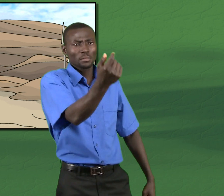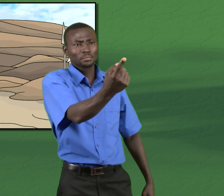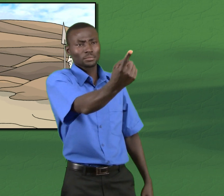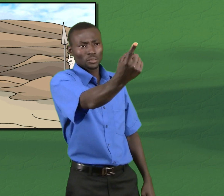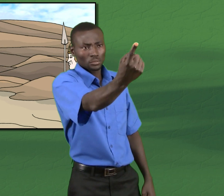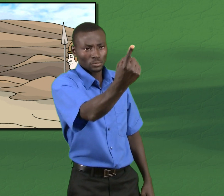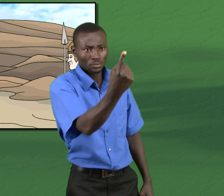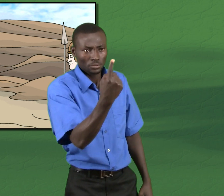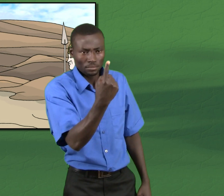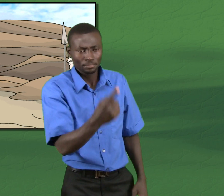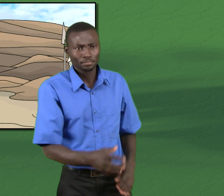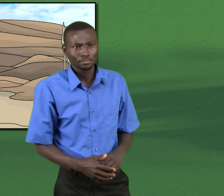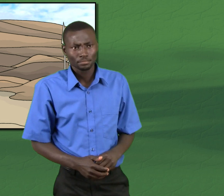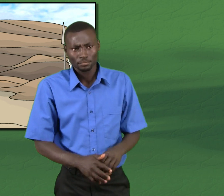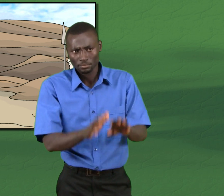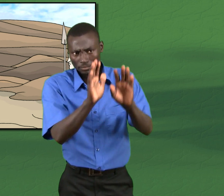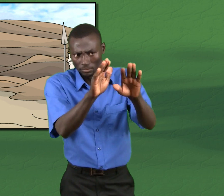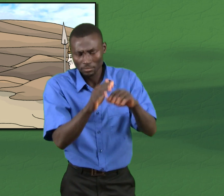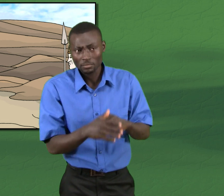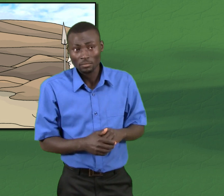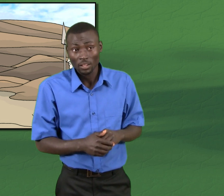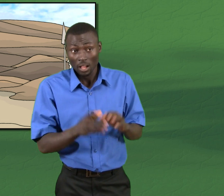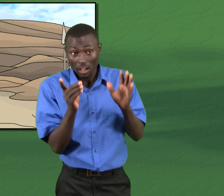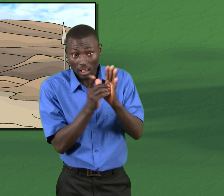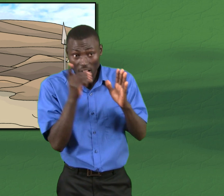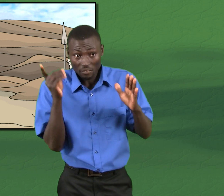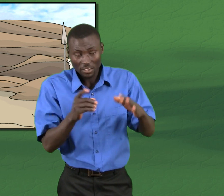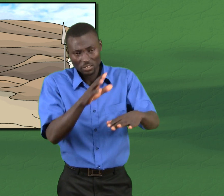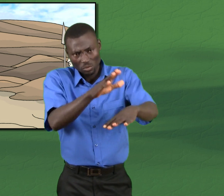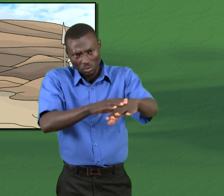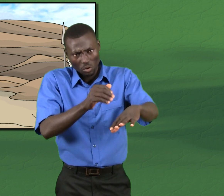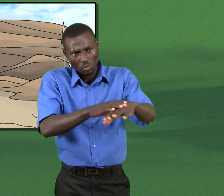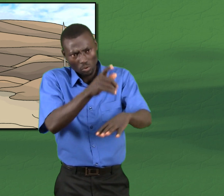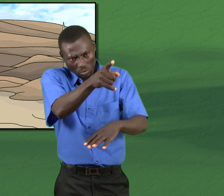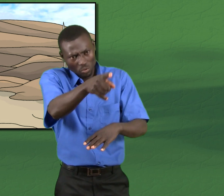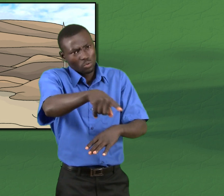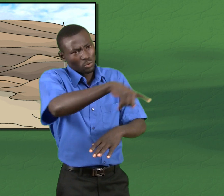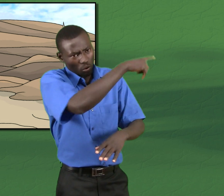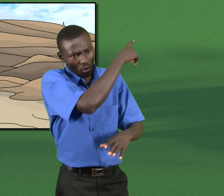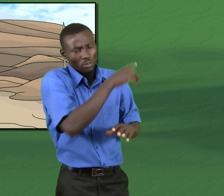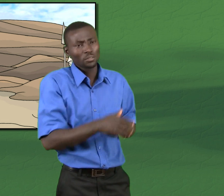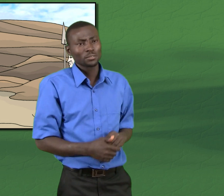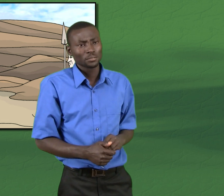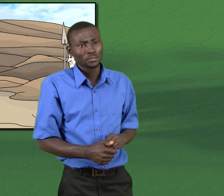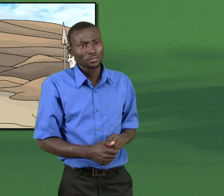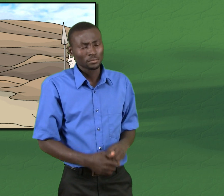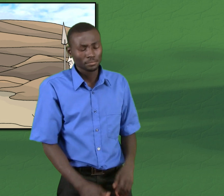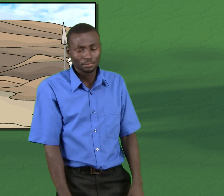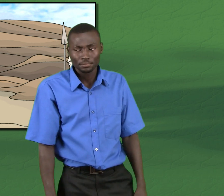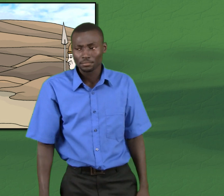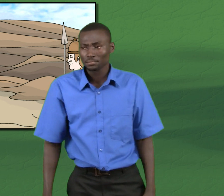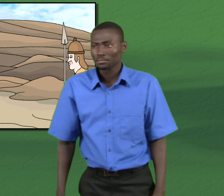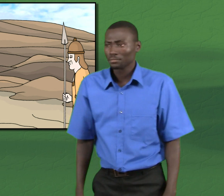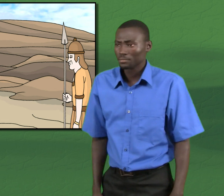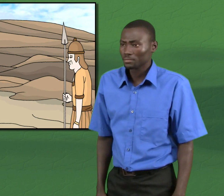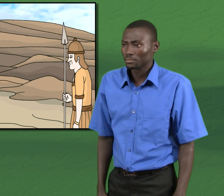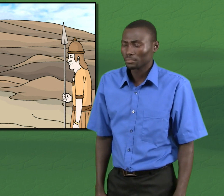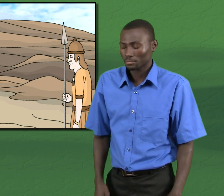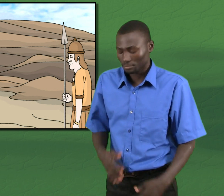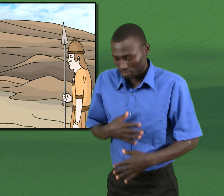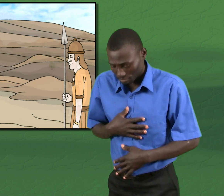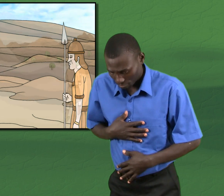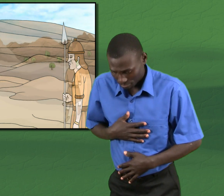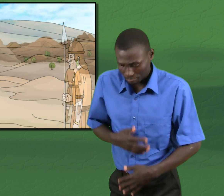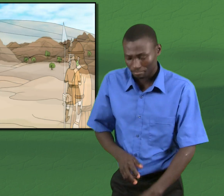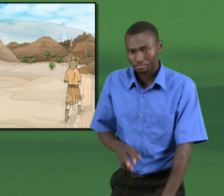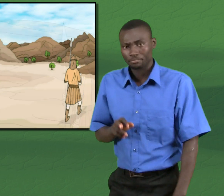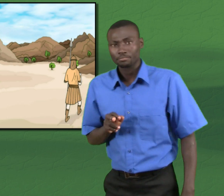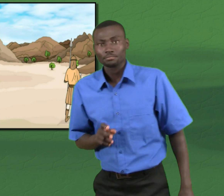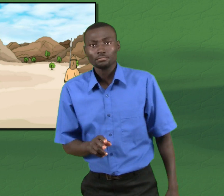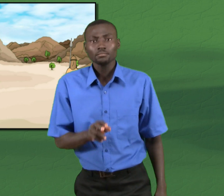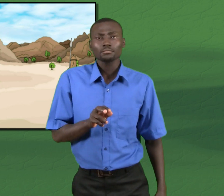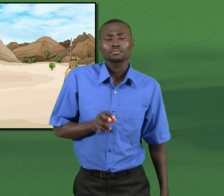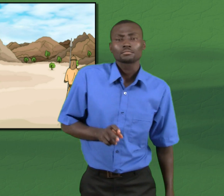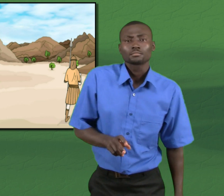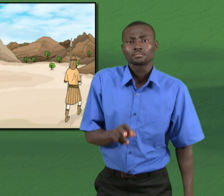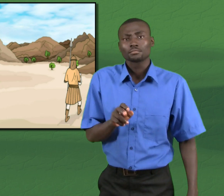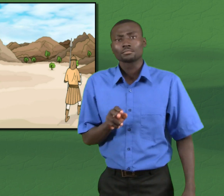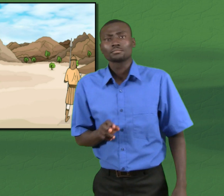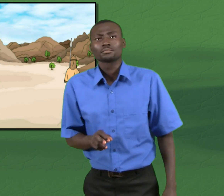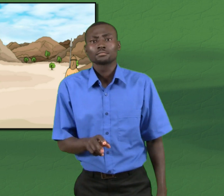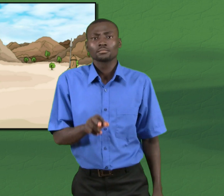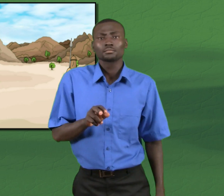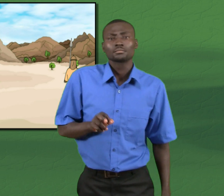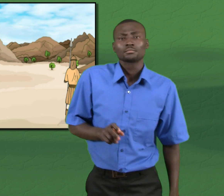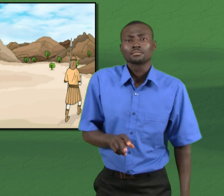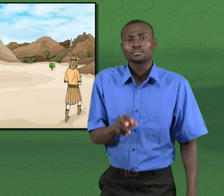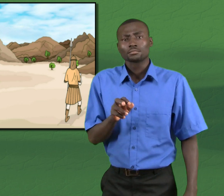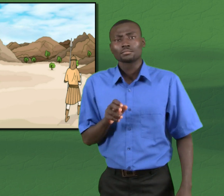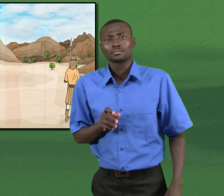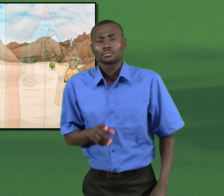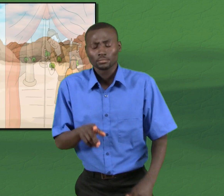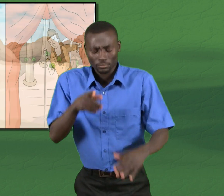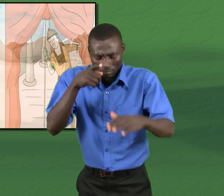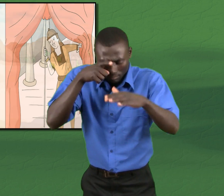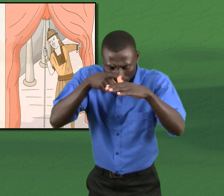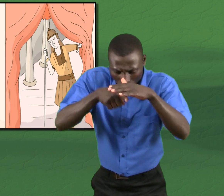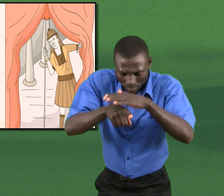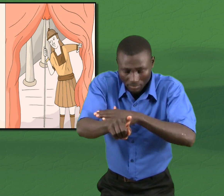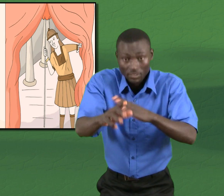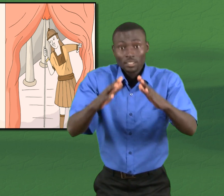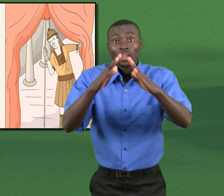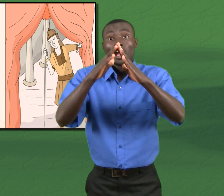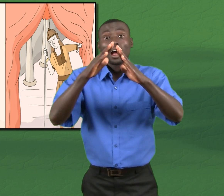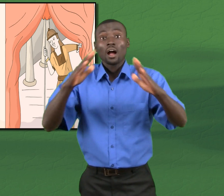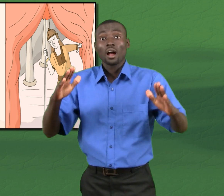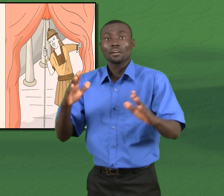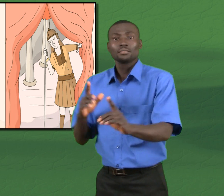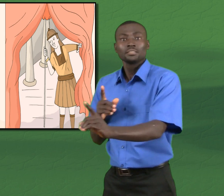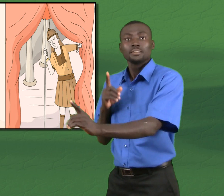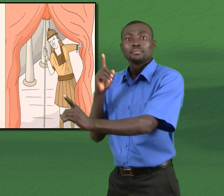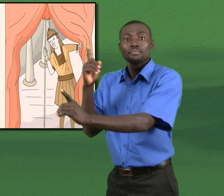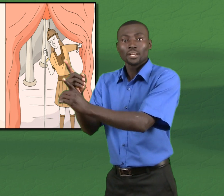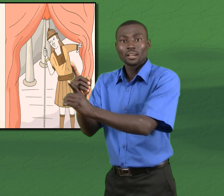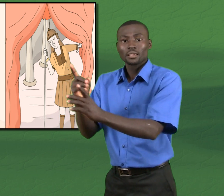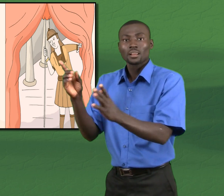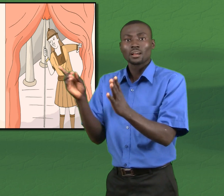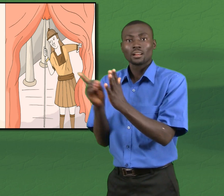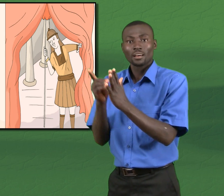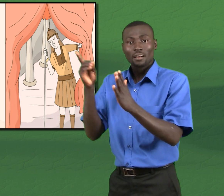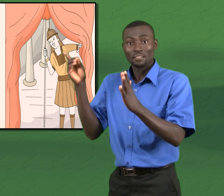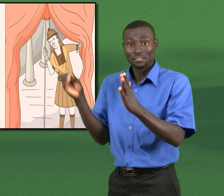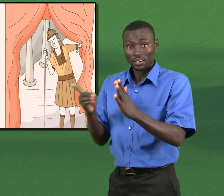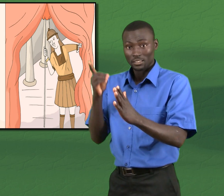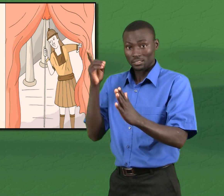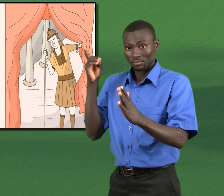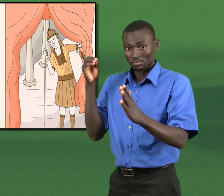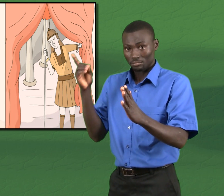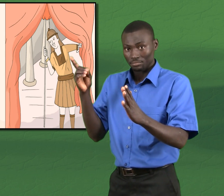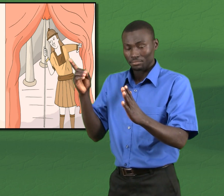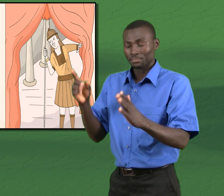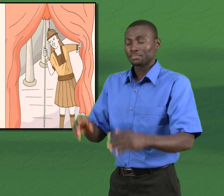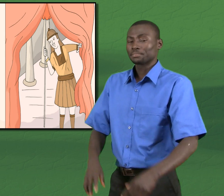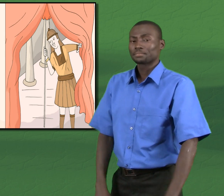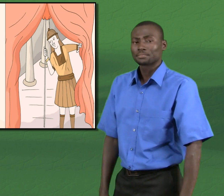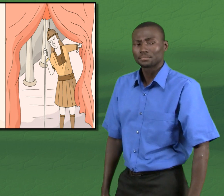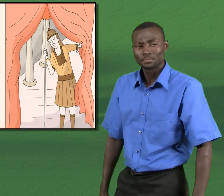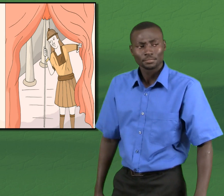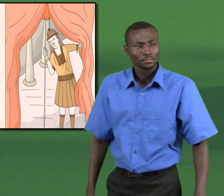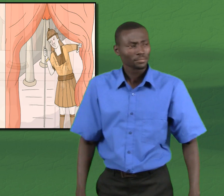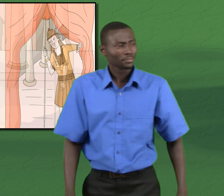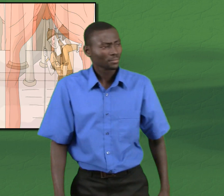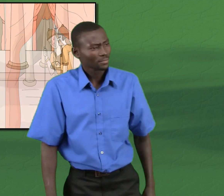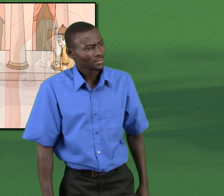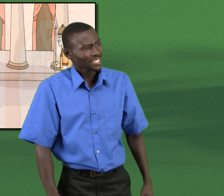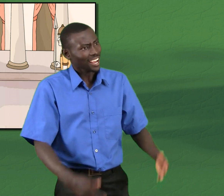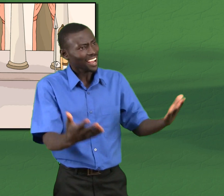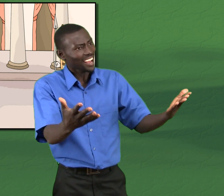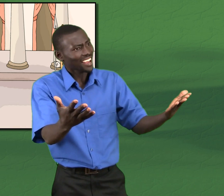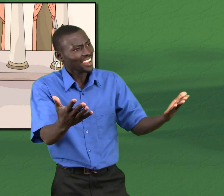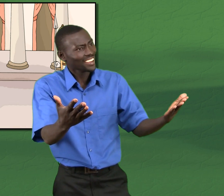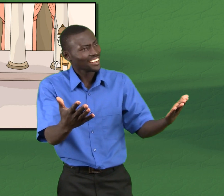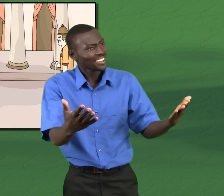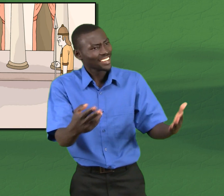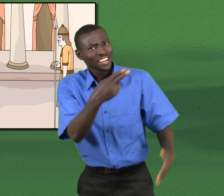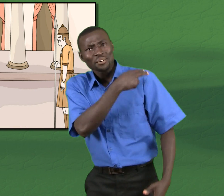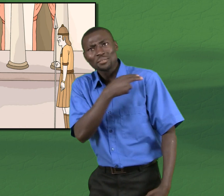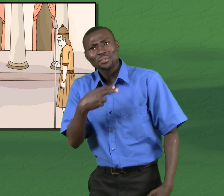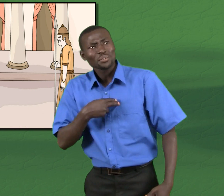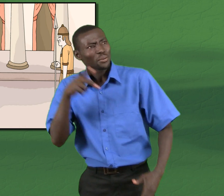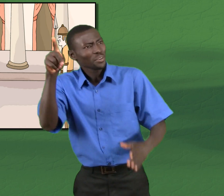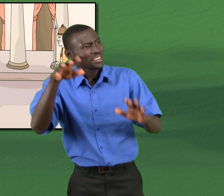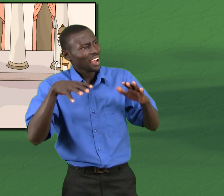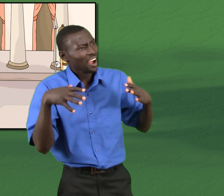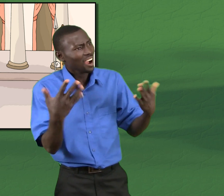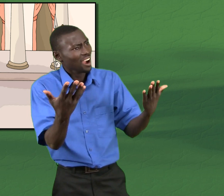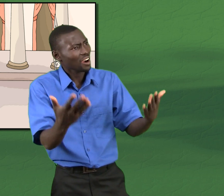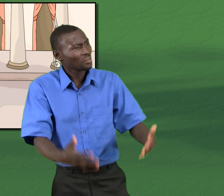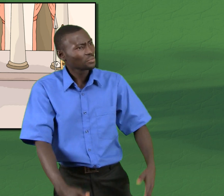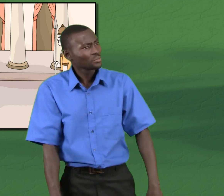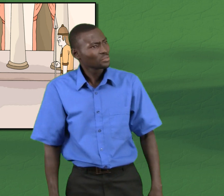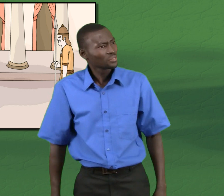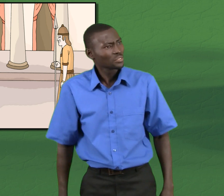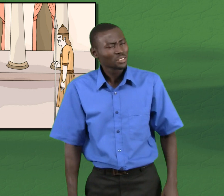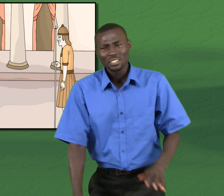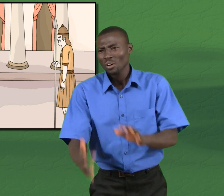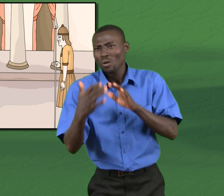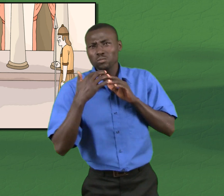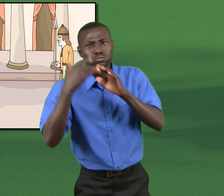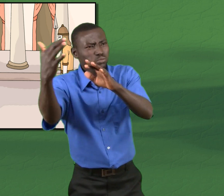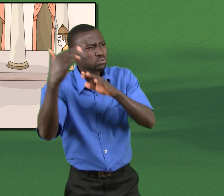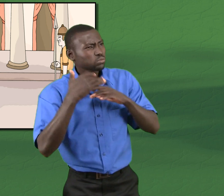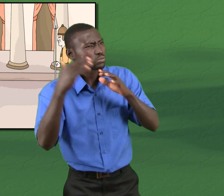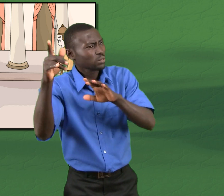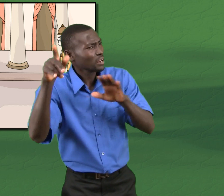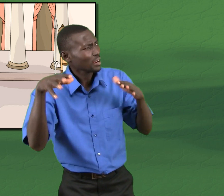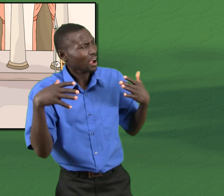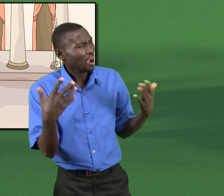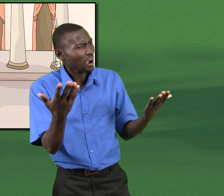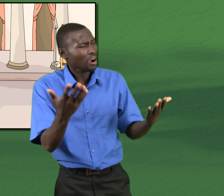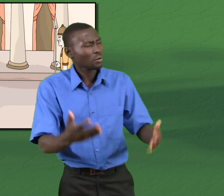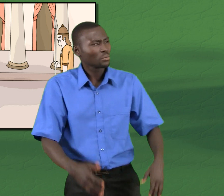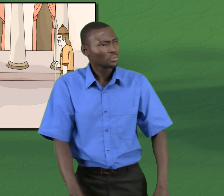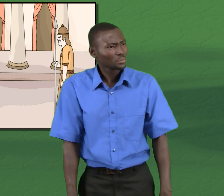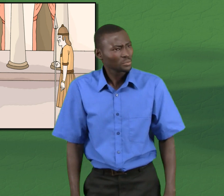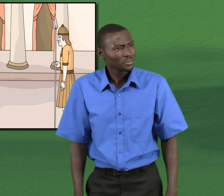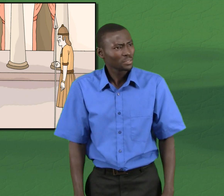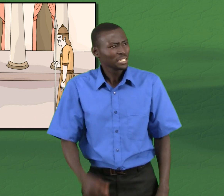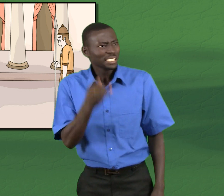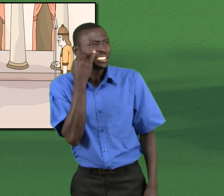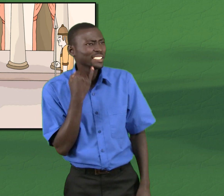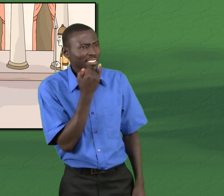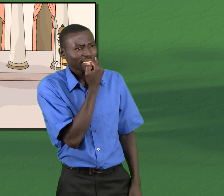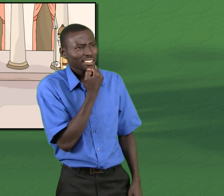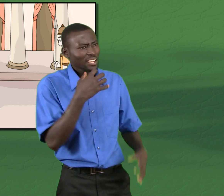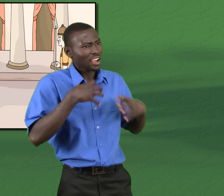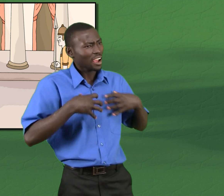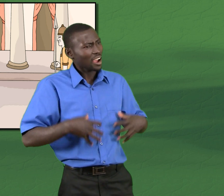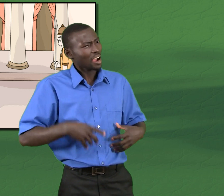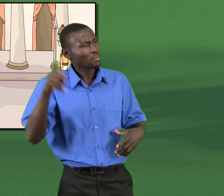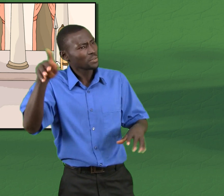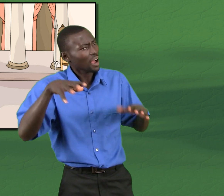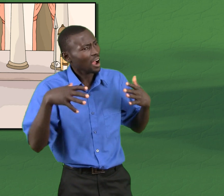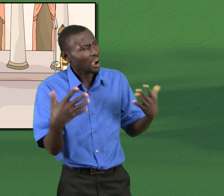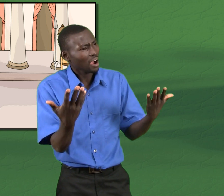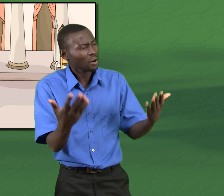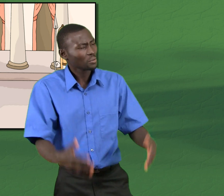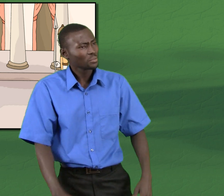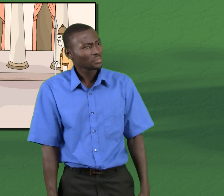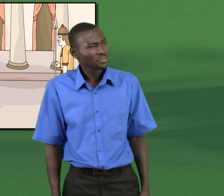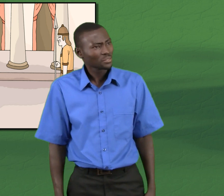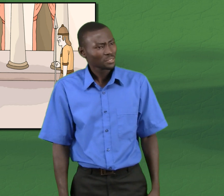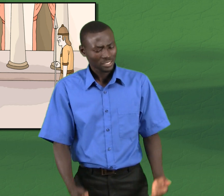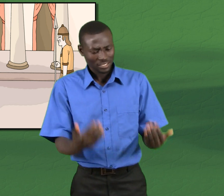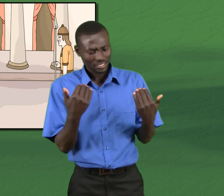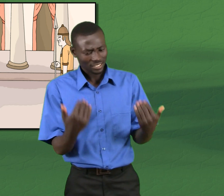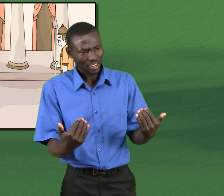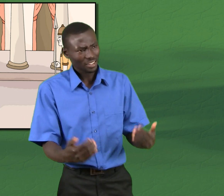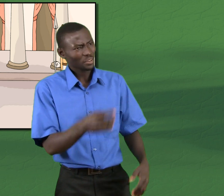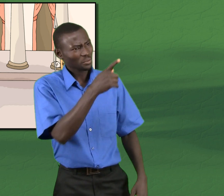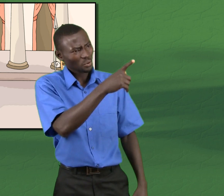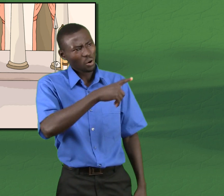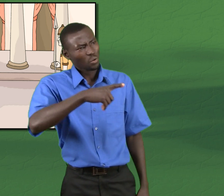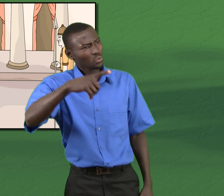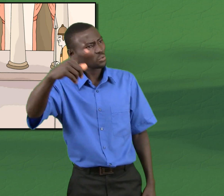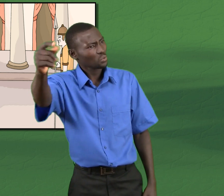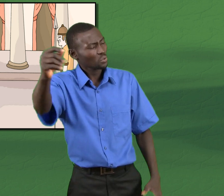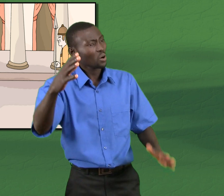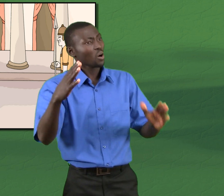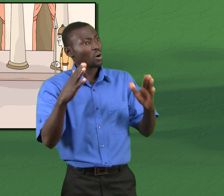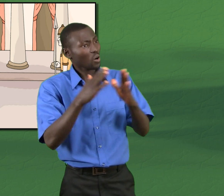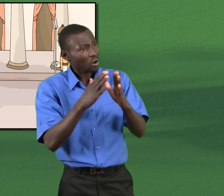When Uriah came to him, David asked how Joab and the troops were doing with the war.